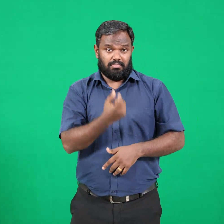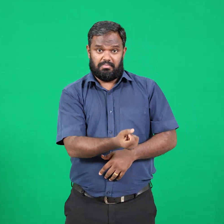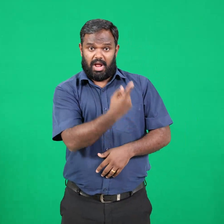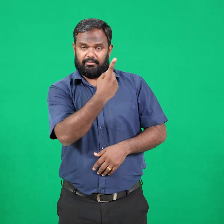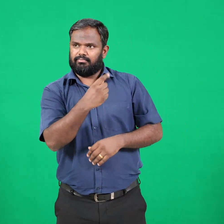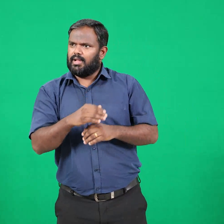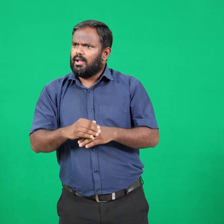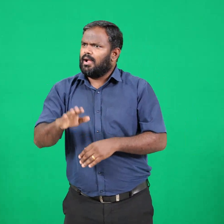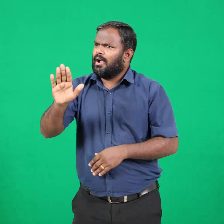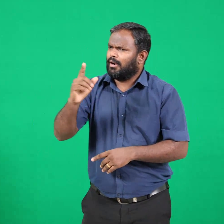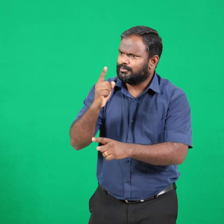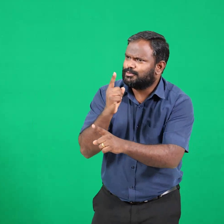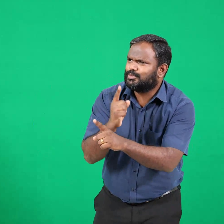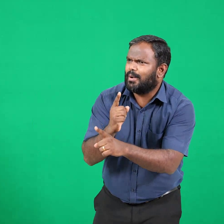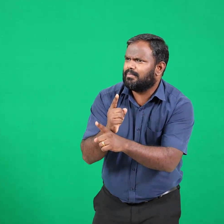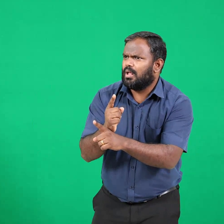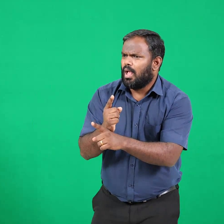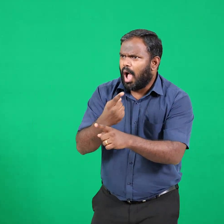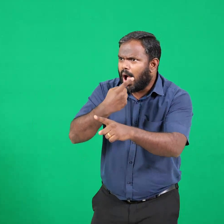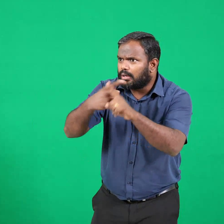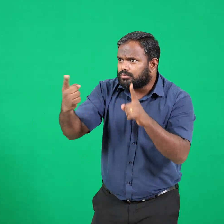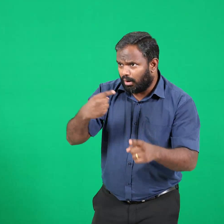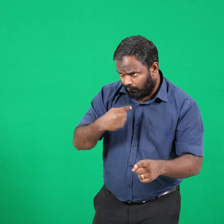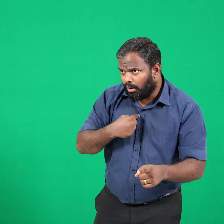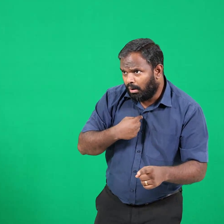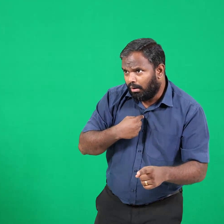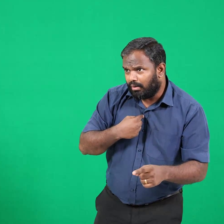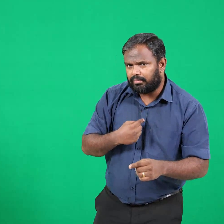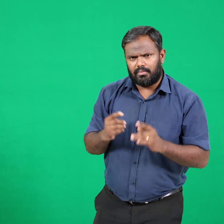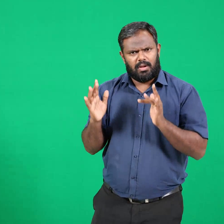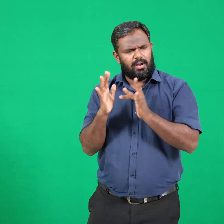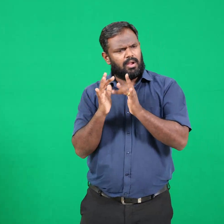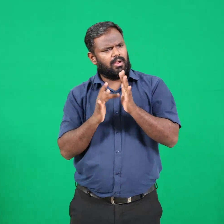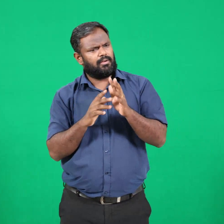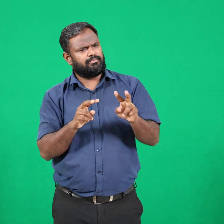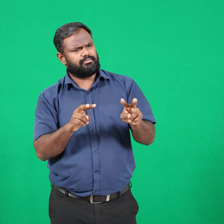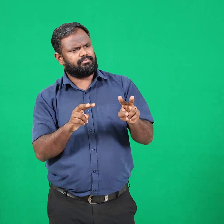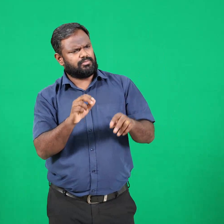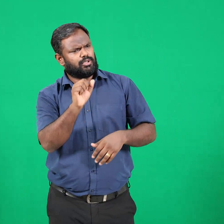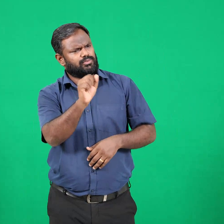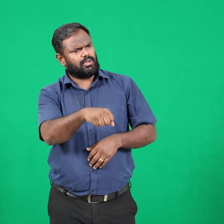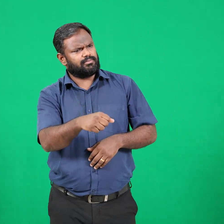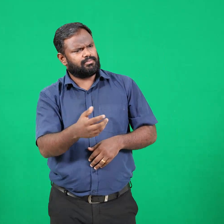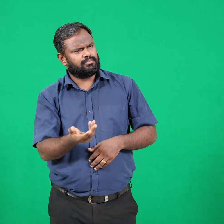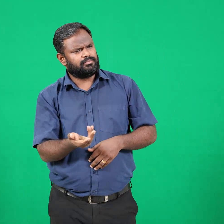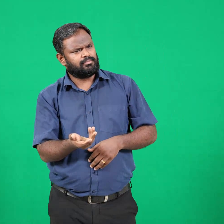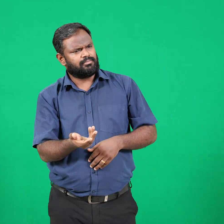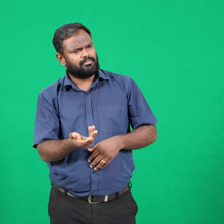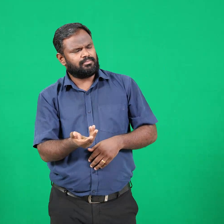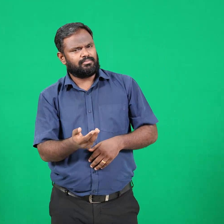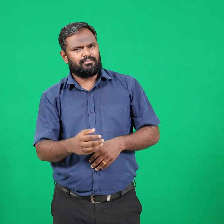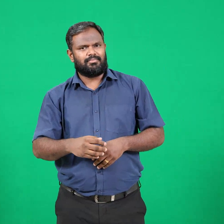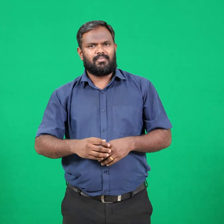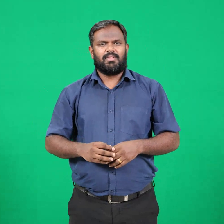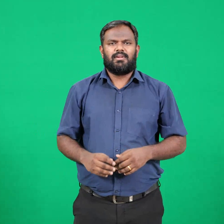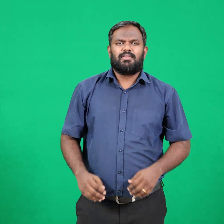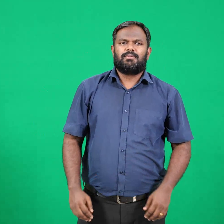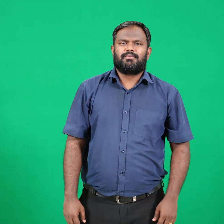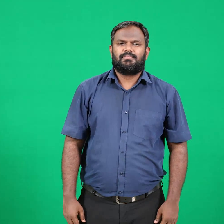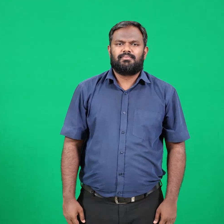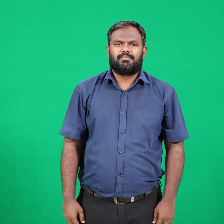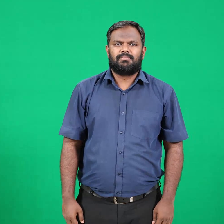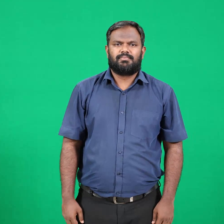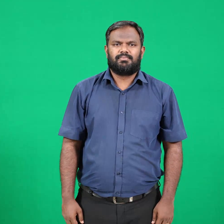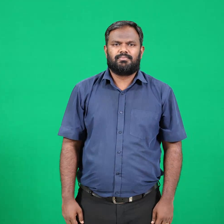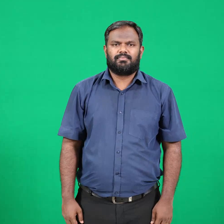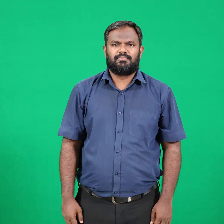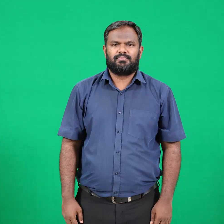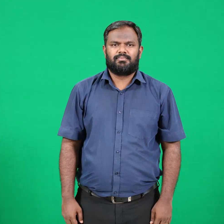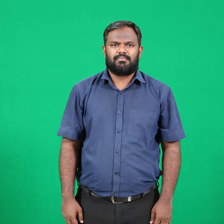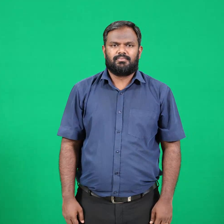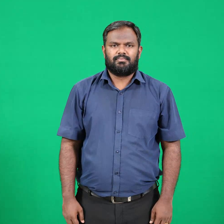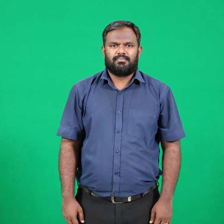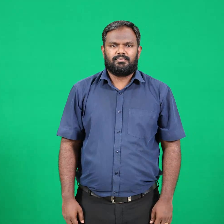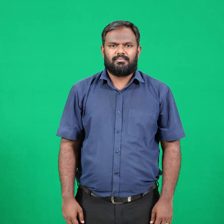Jesus answered, "You have said it yourself."